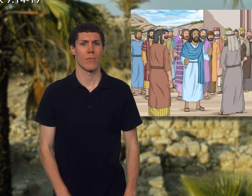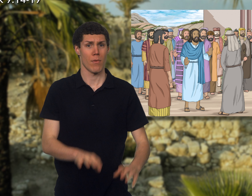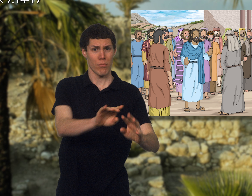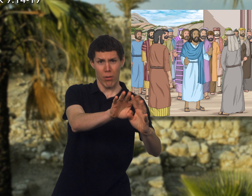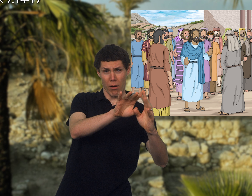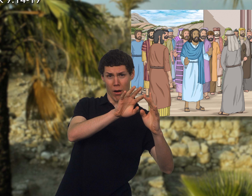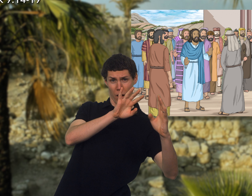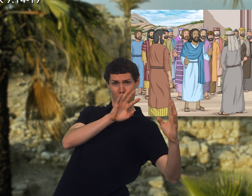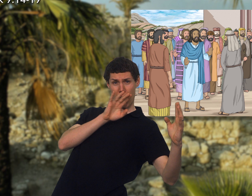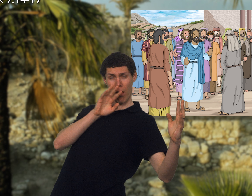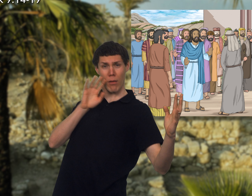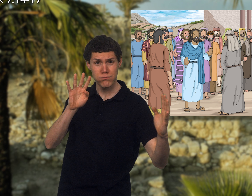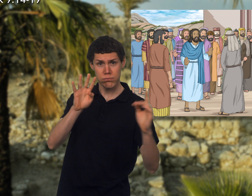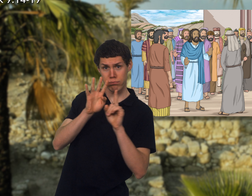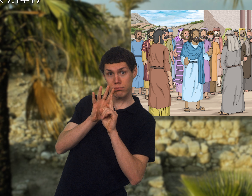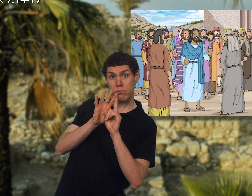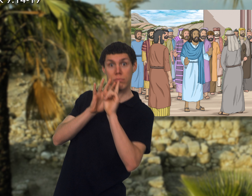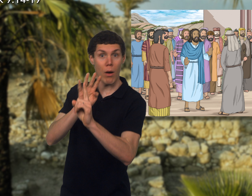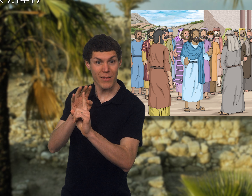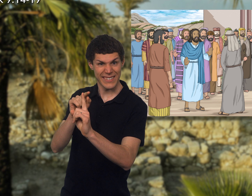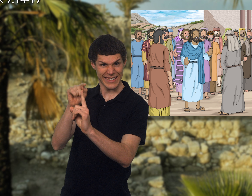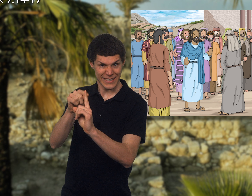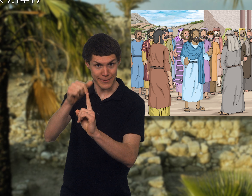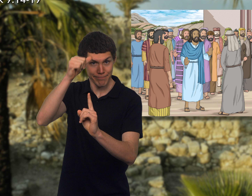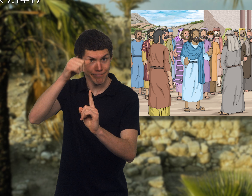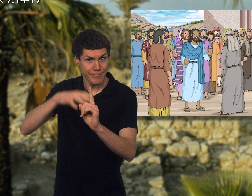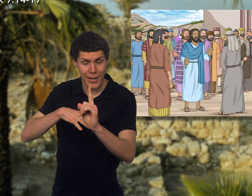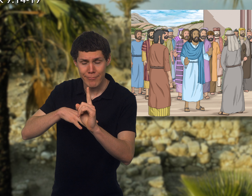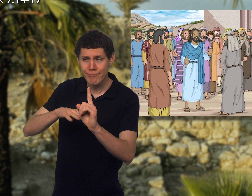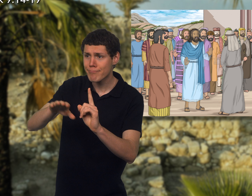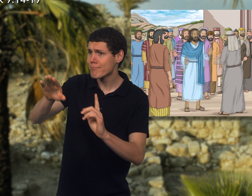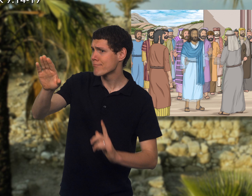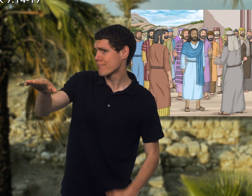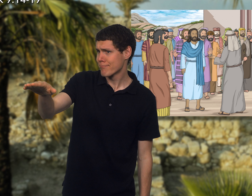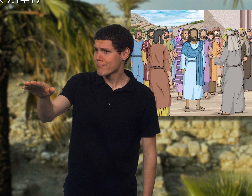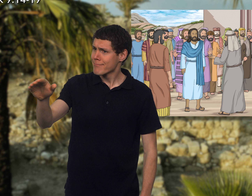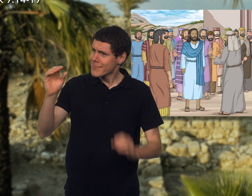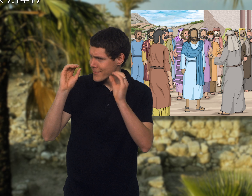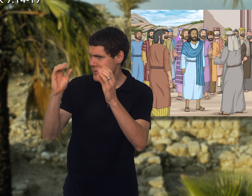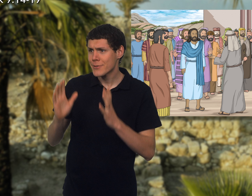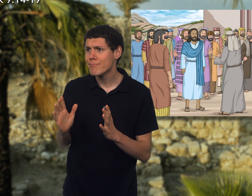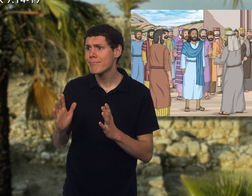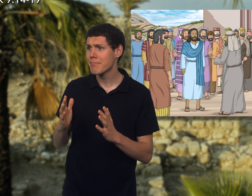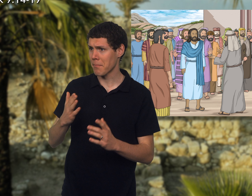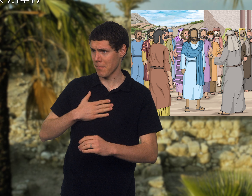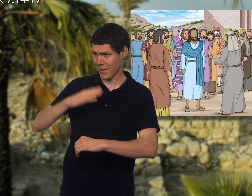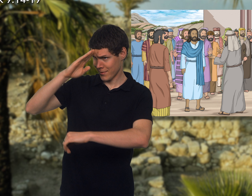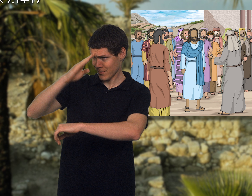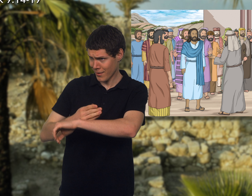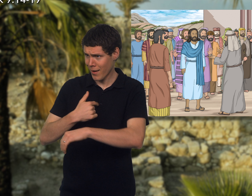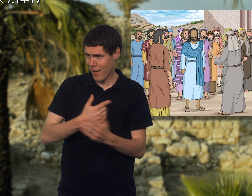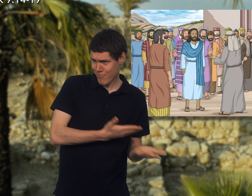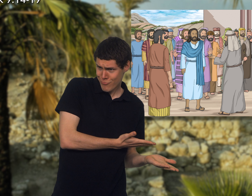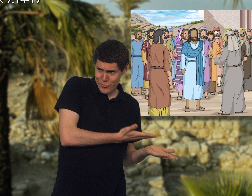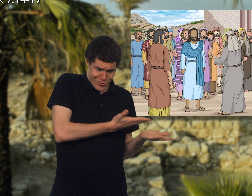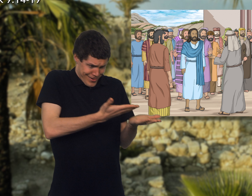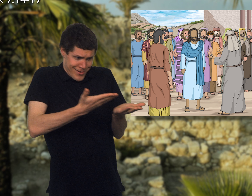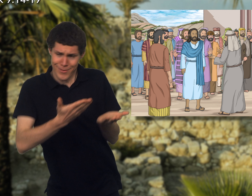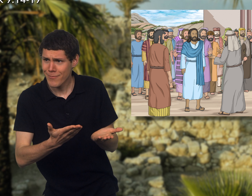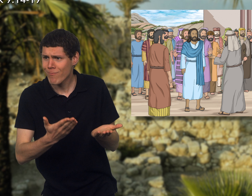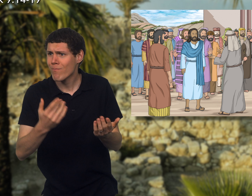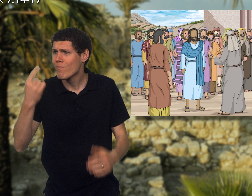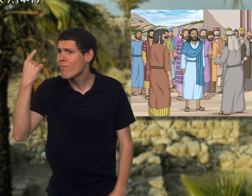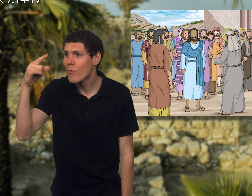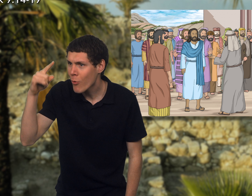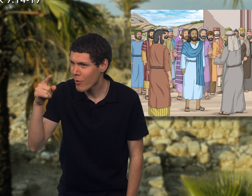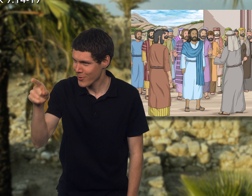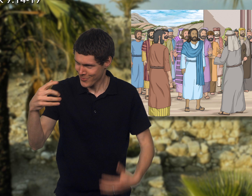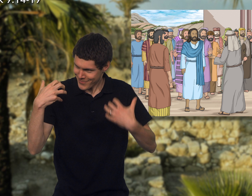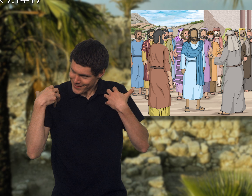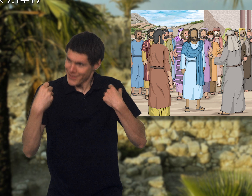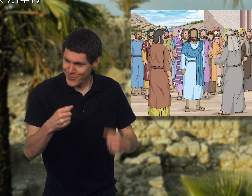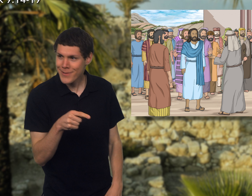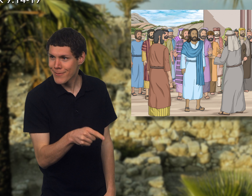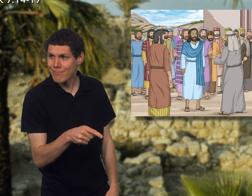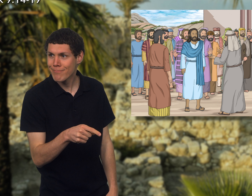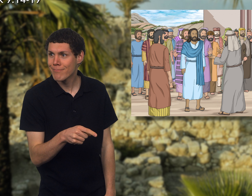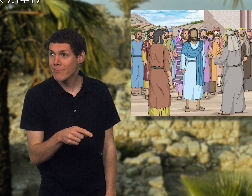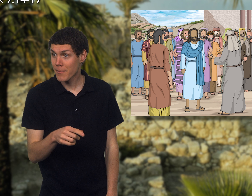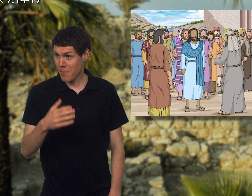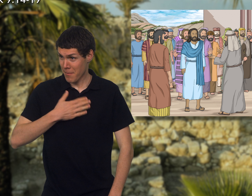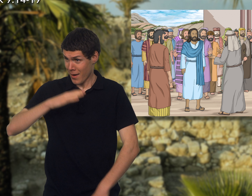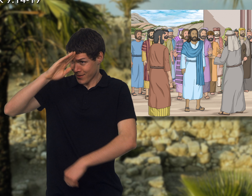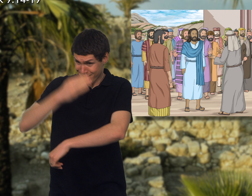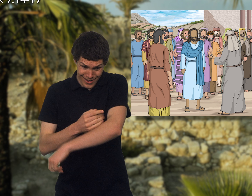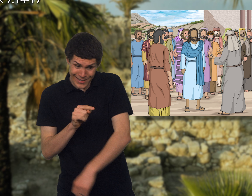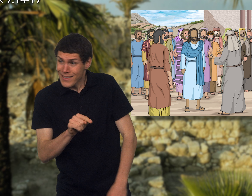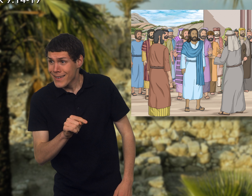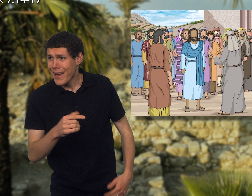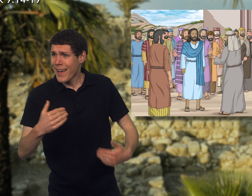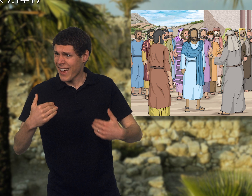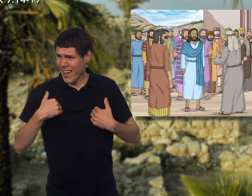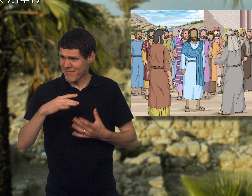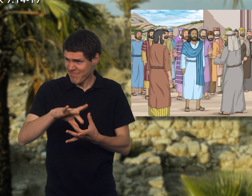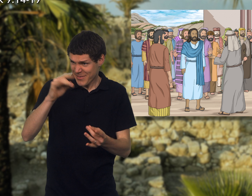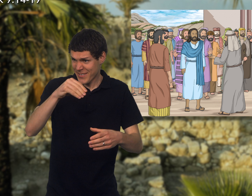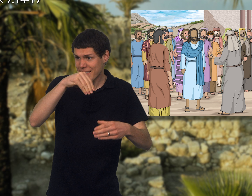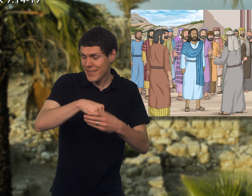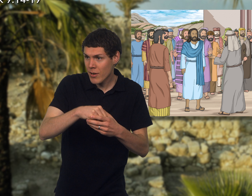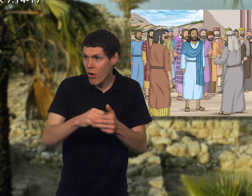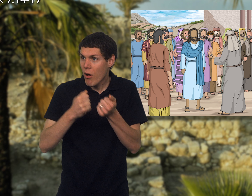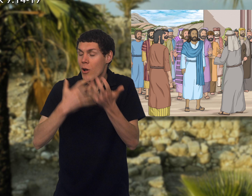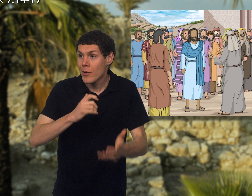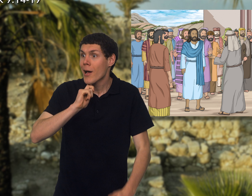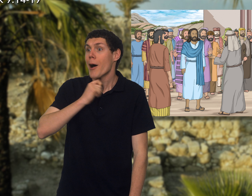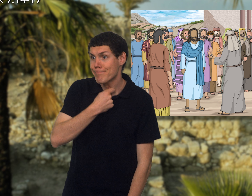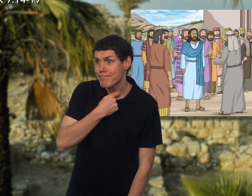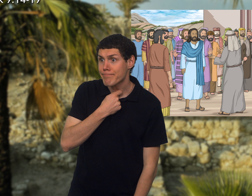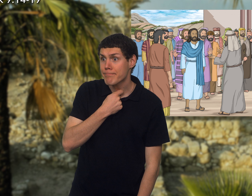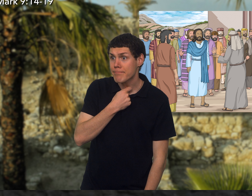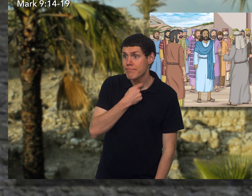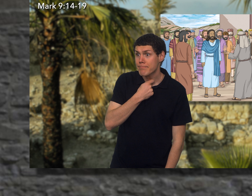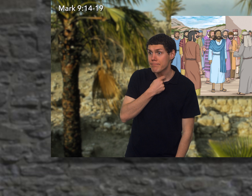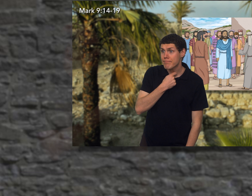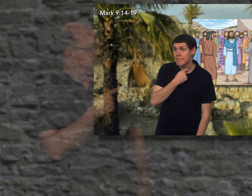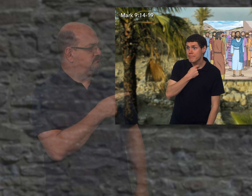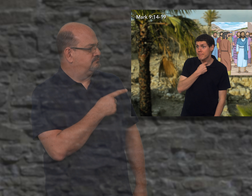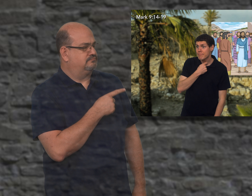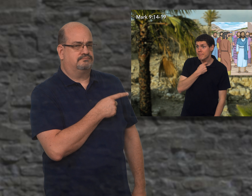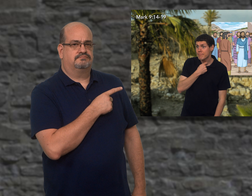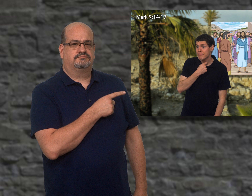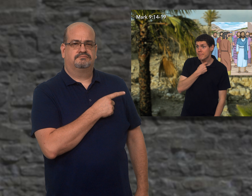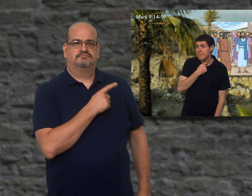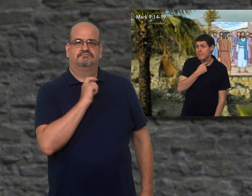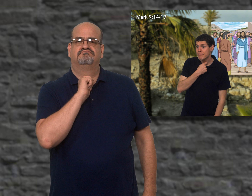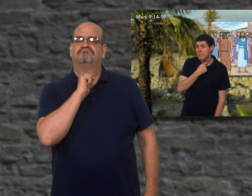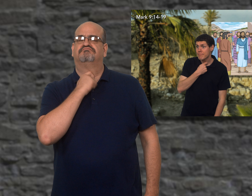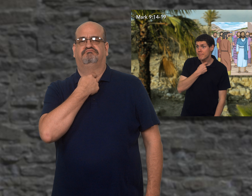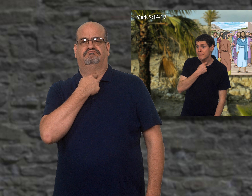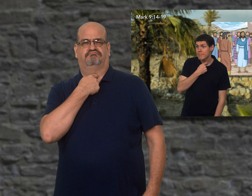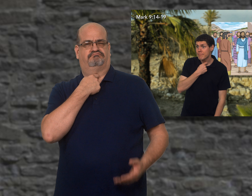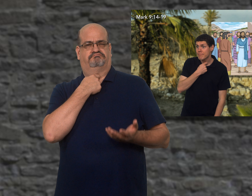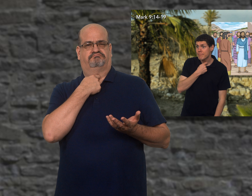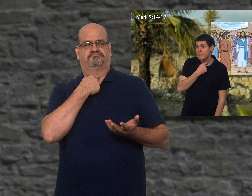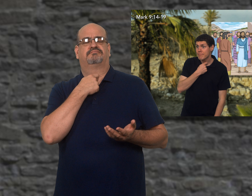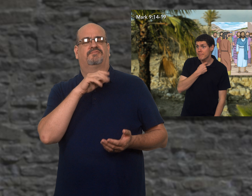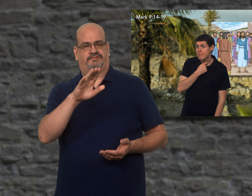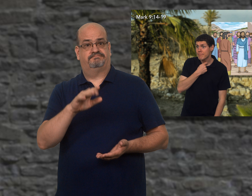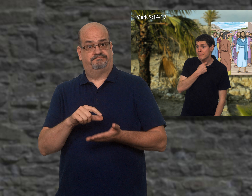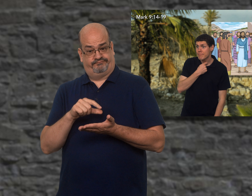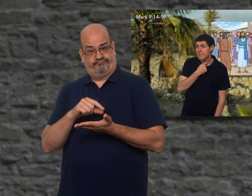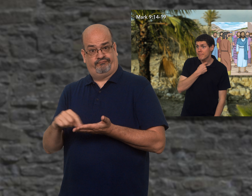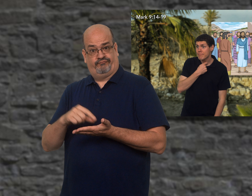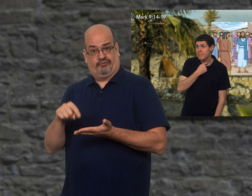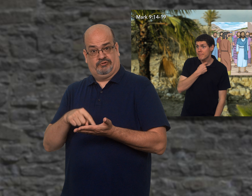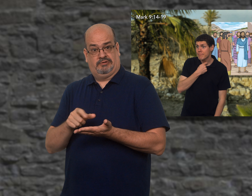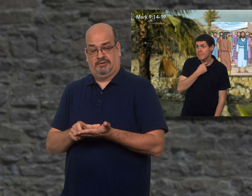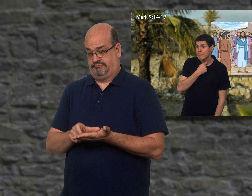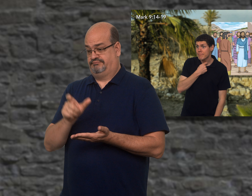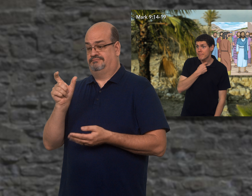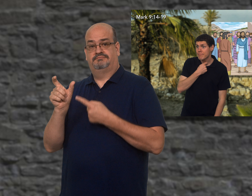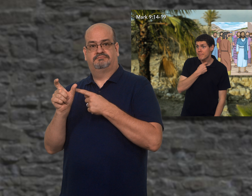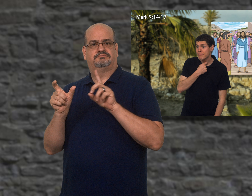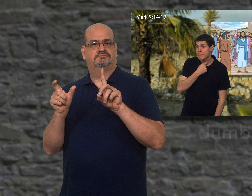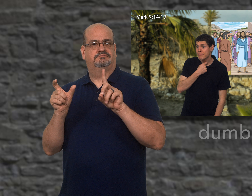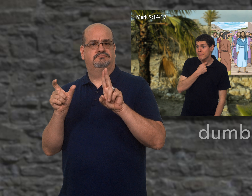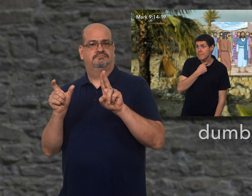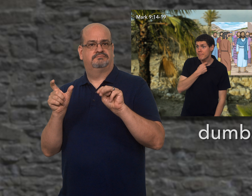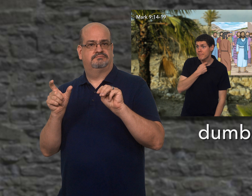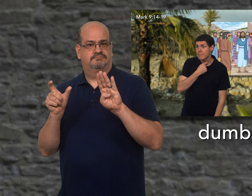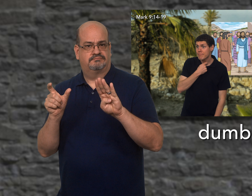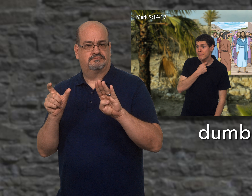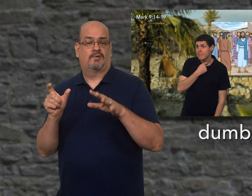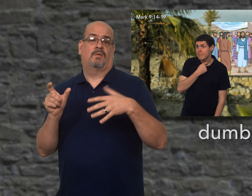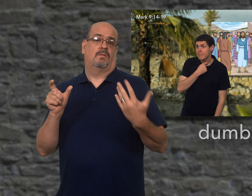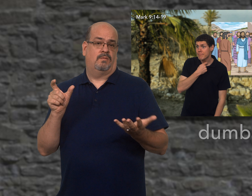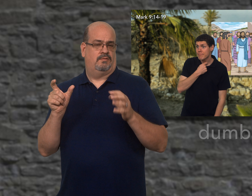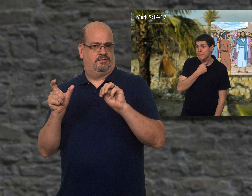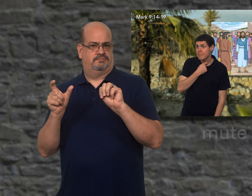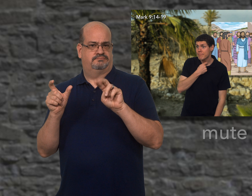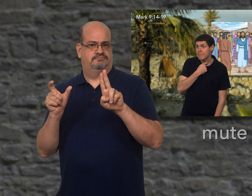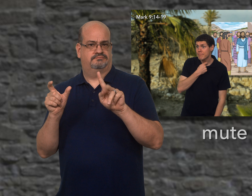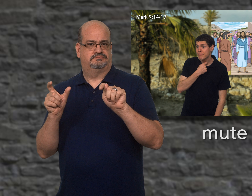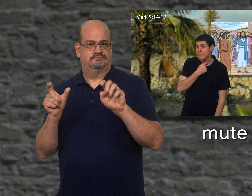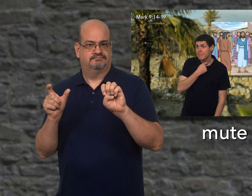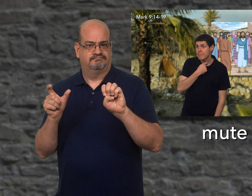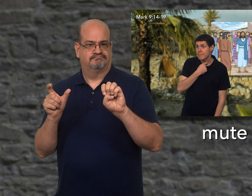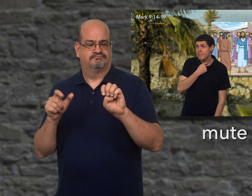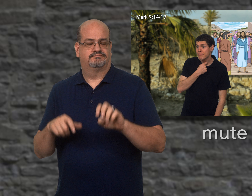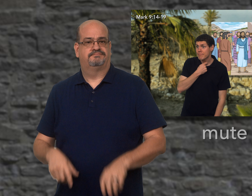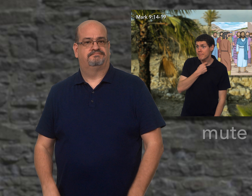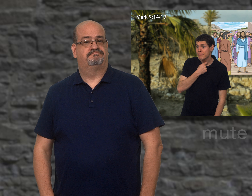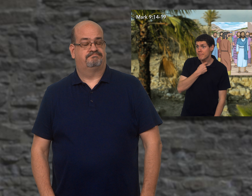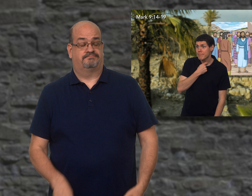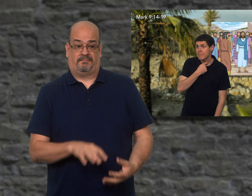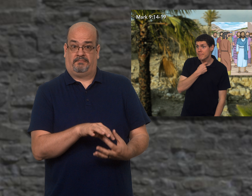Someone in the crowd replied, “Teacher, I brought You my son, who has a spirit that makes him mute.